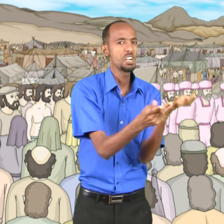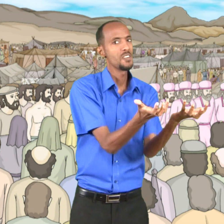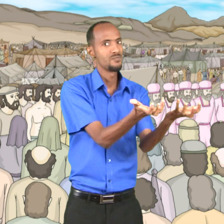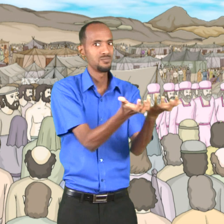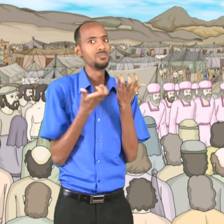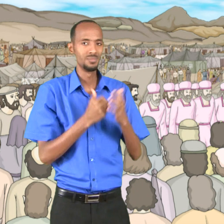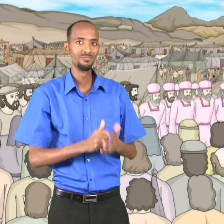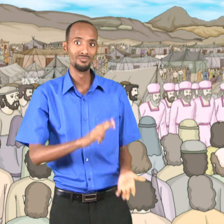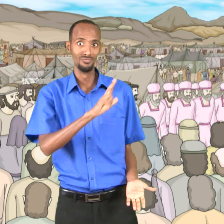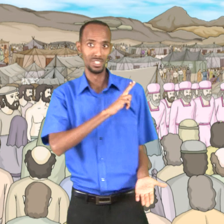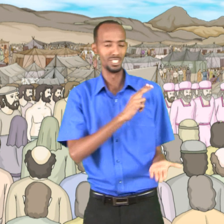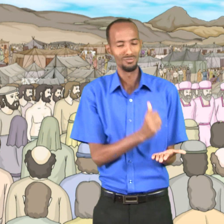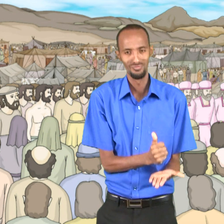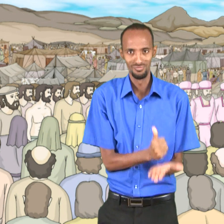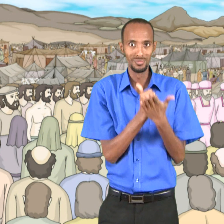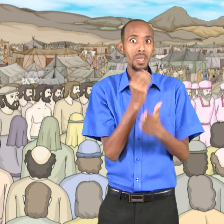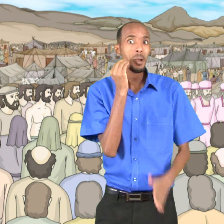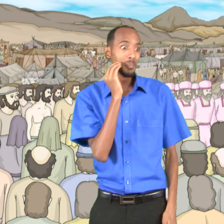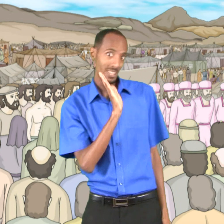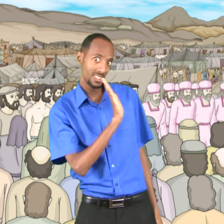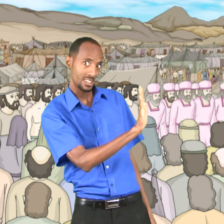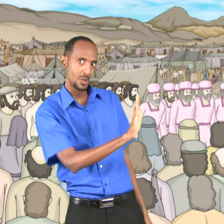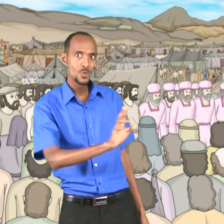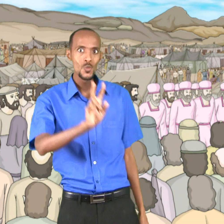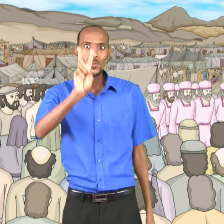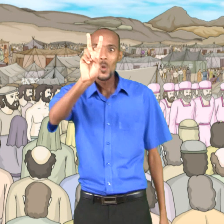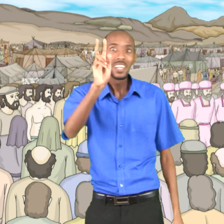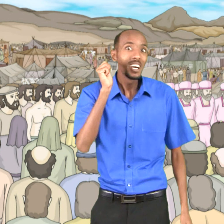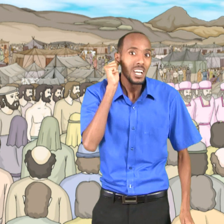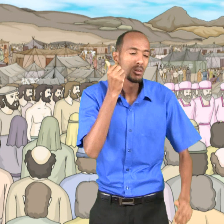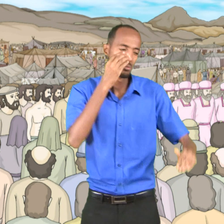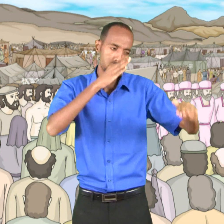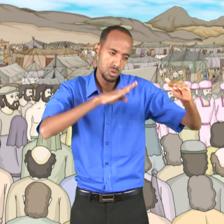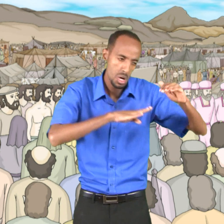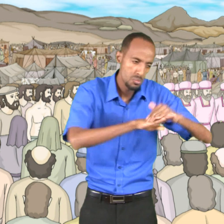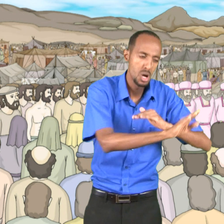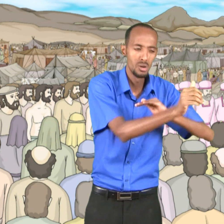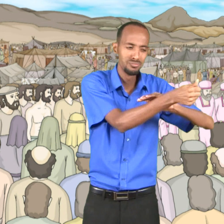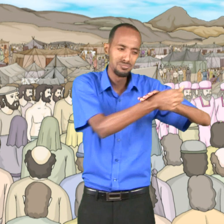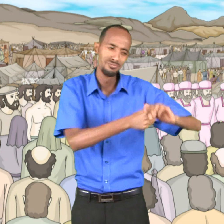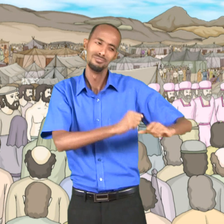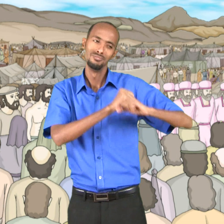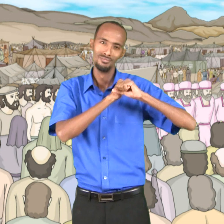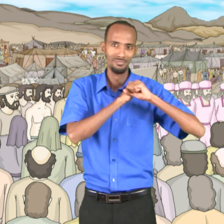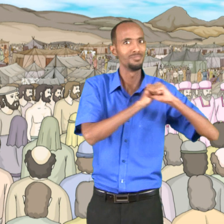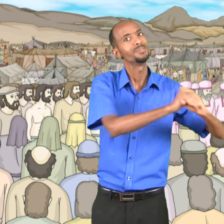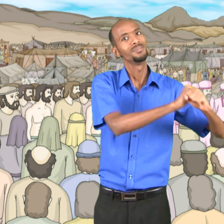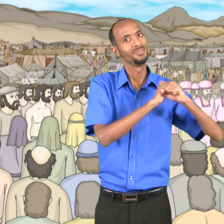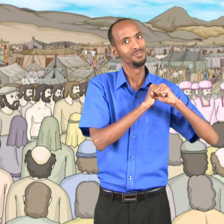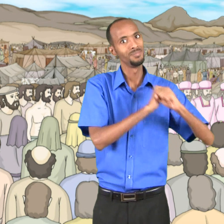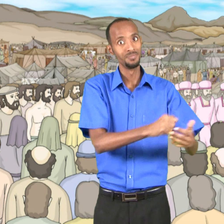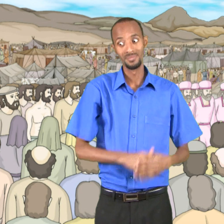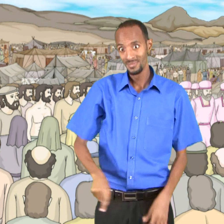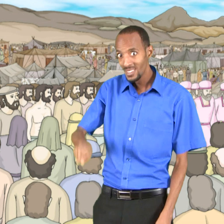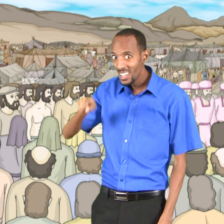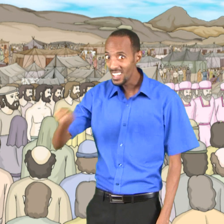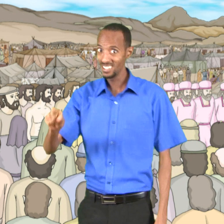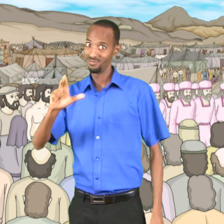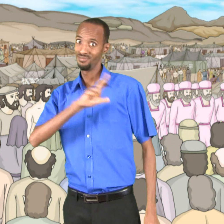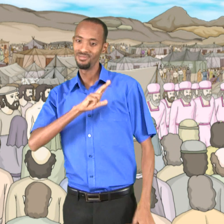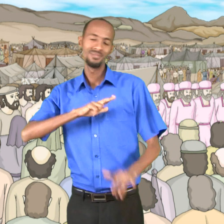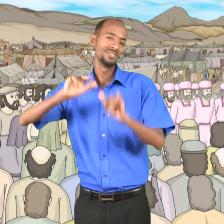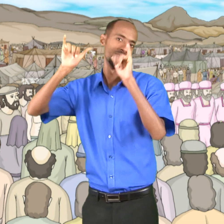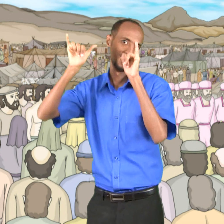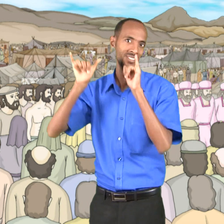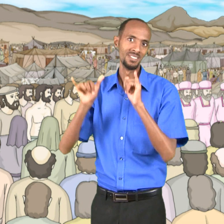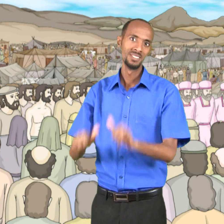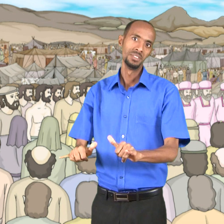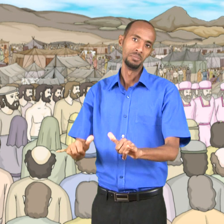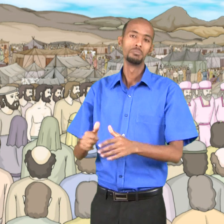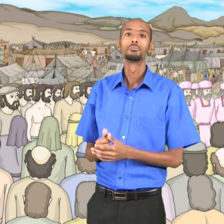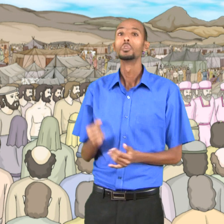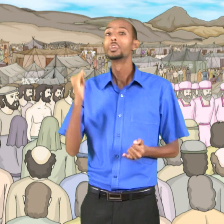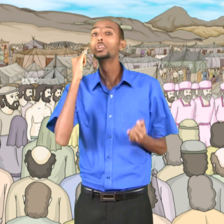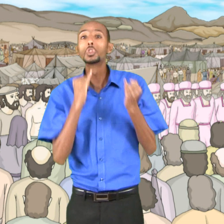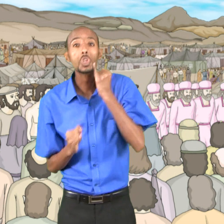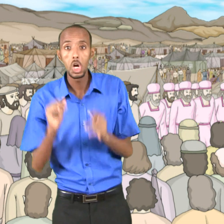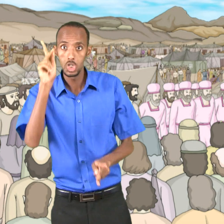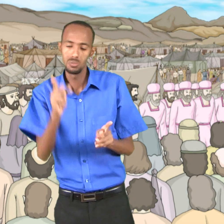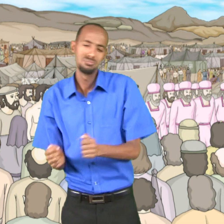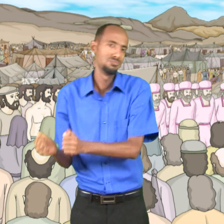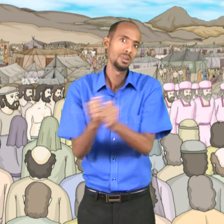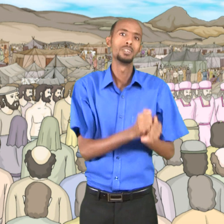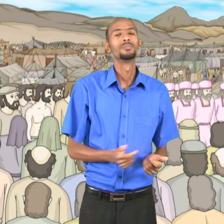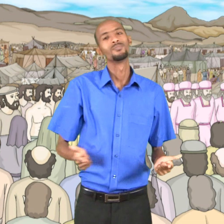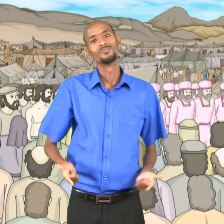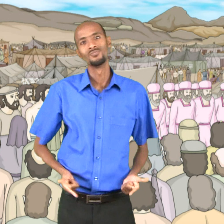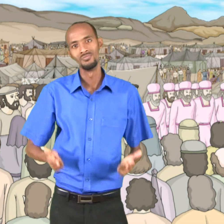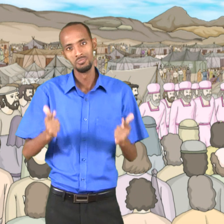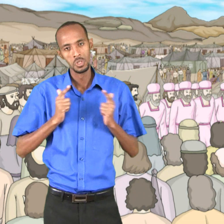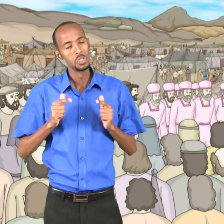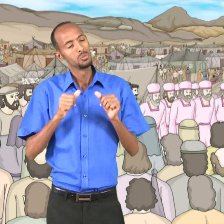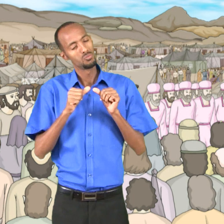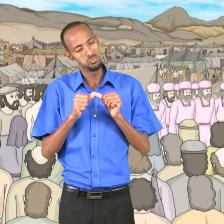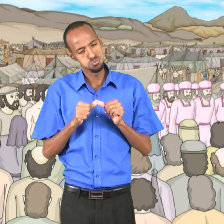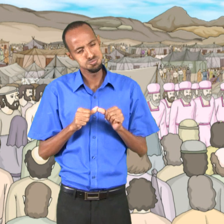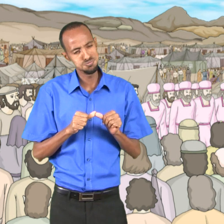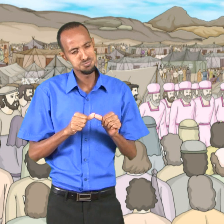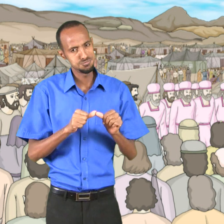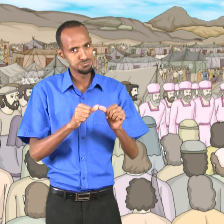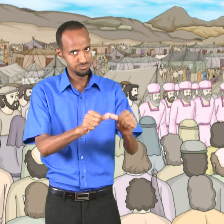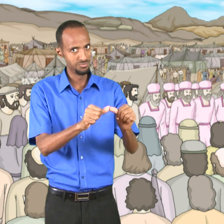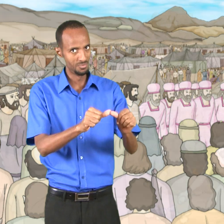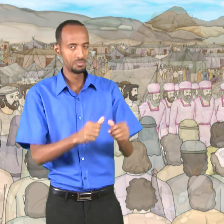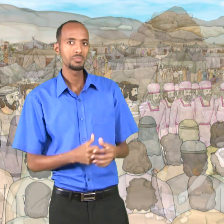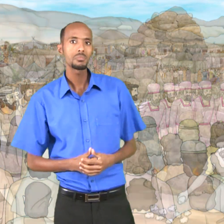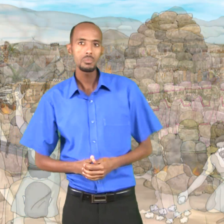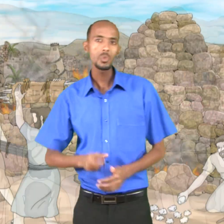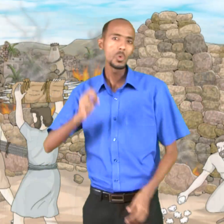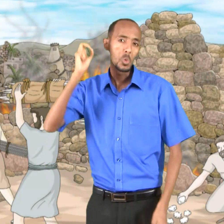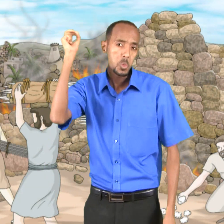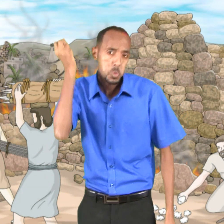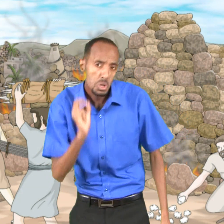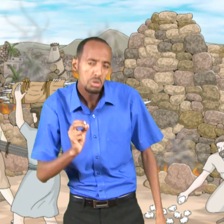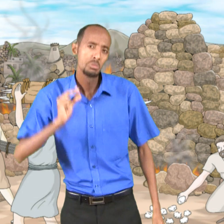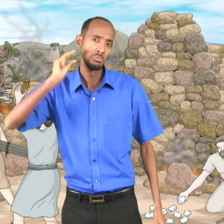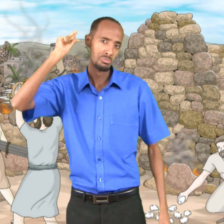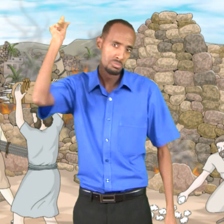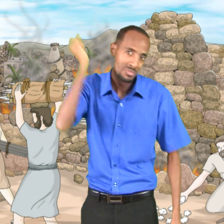They brought out her whole family and settled them outside the camp of Israel.